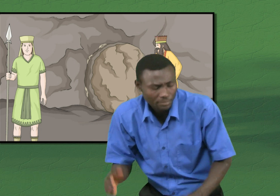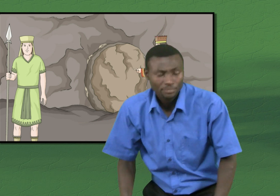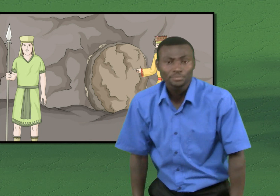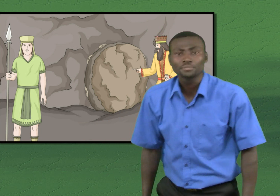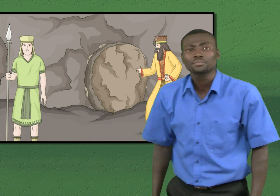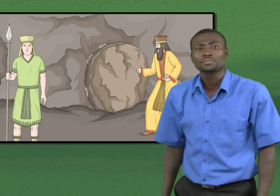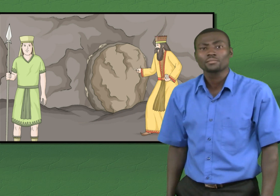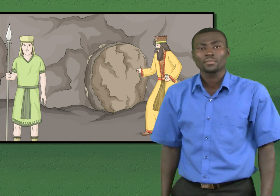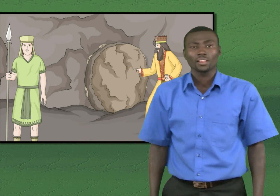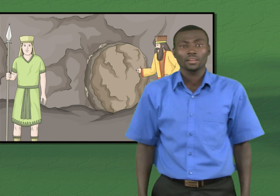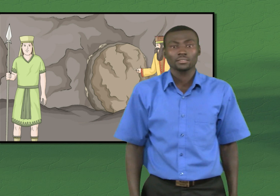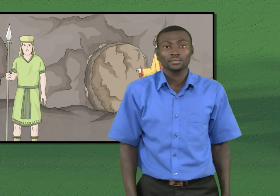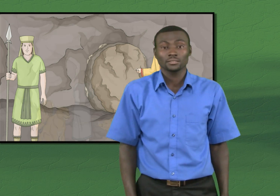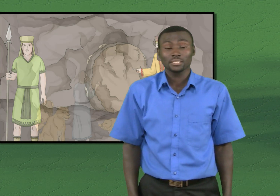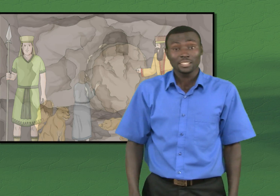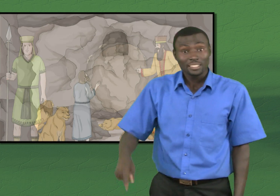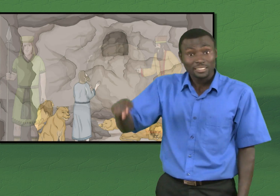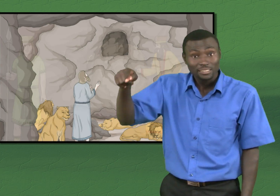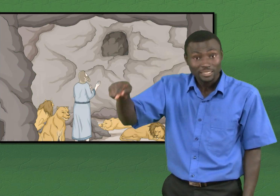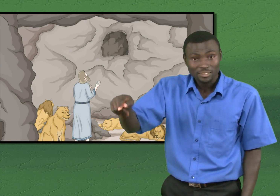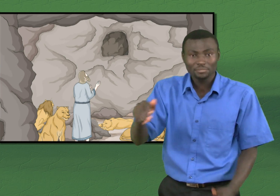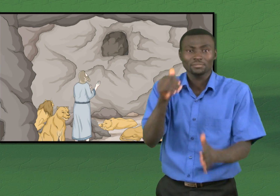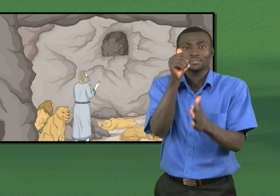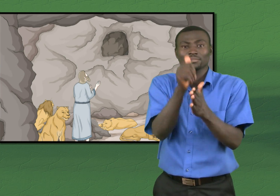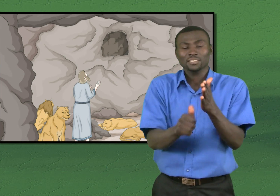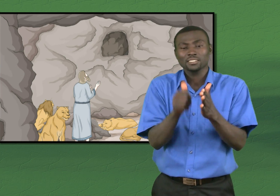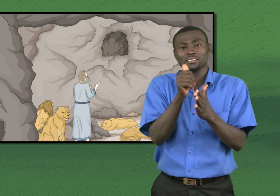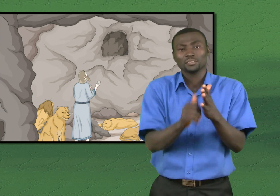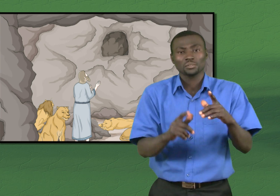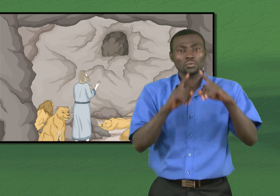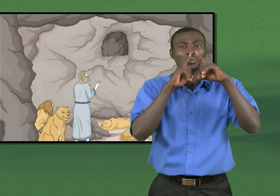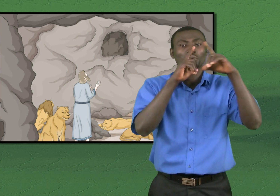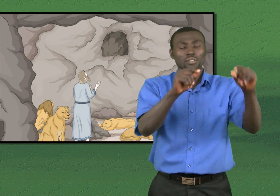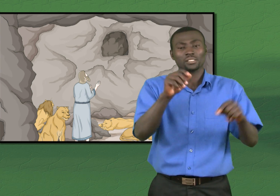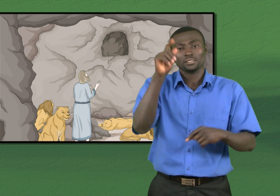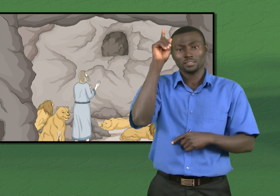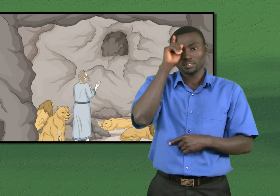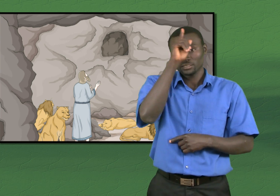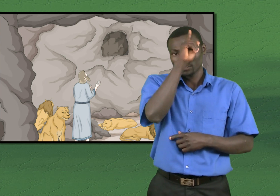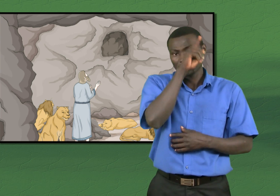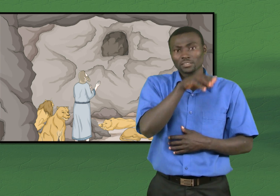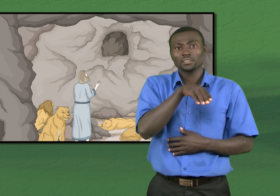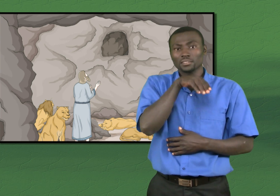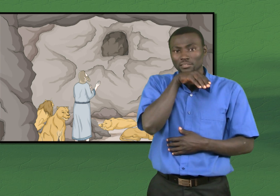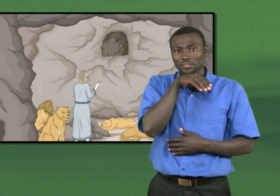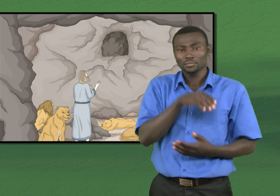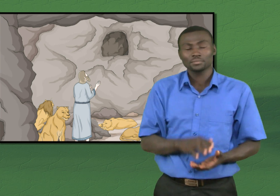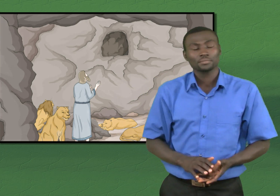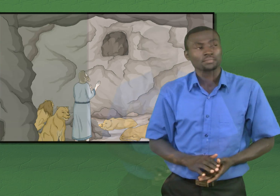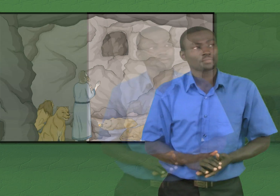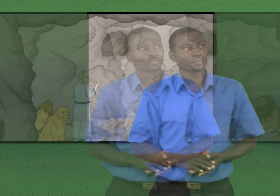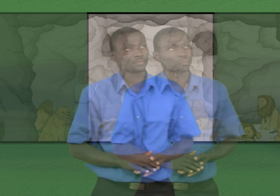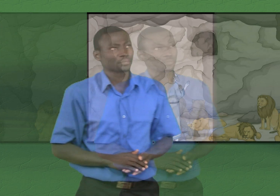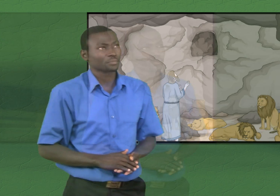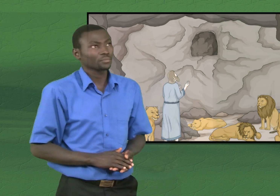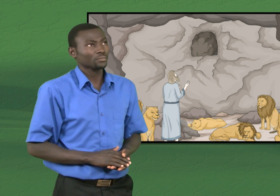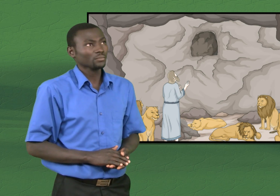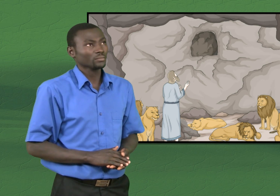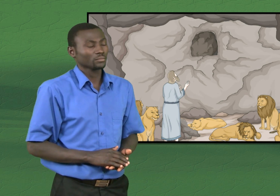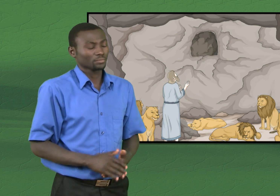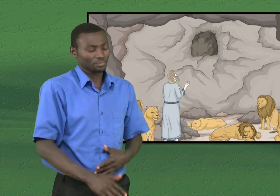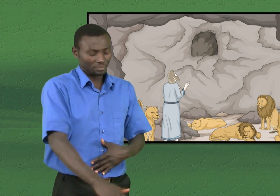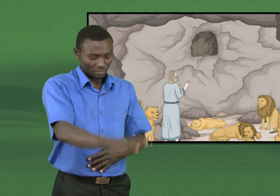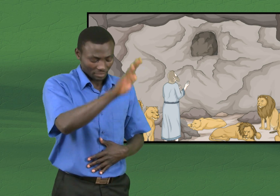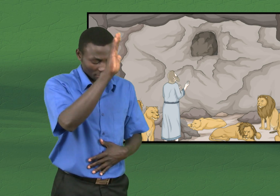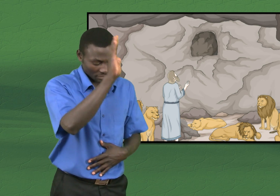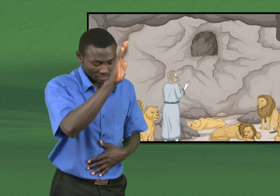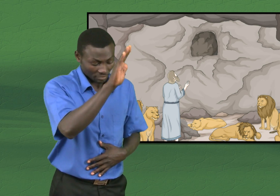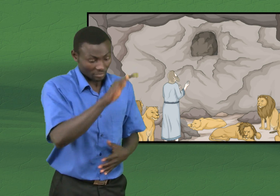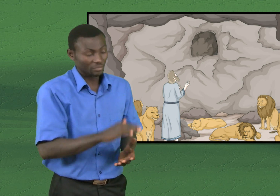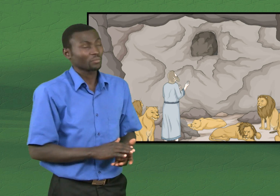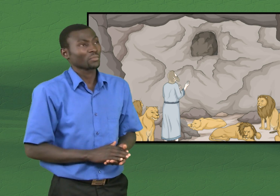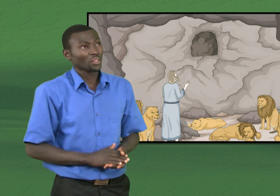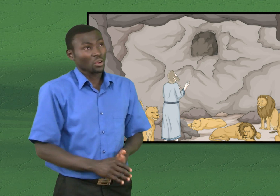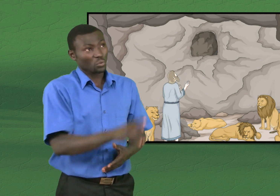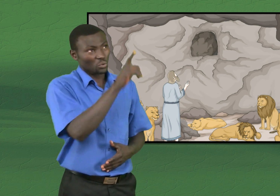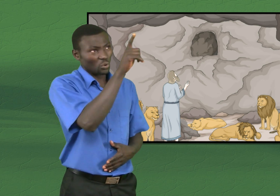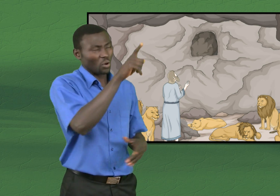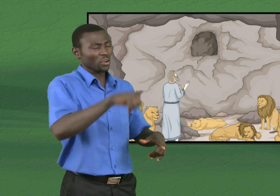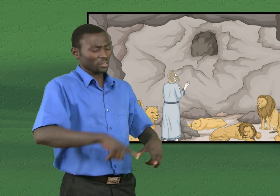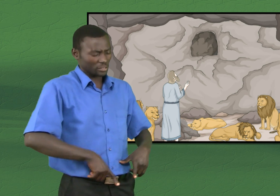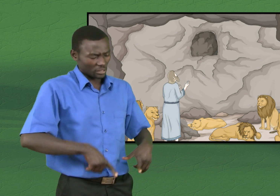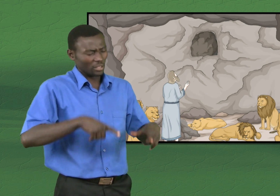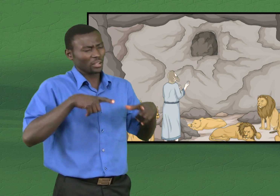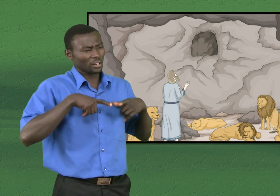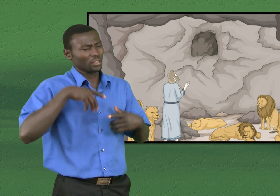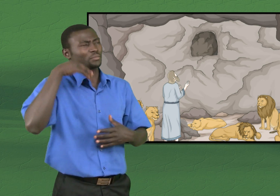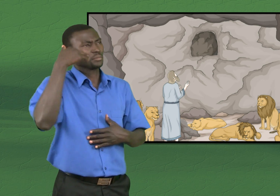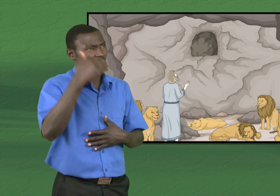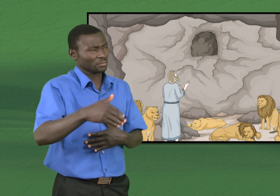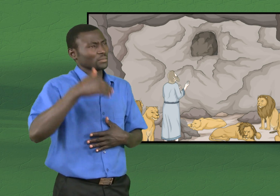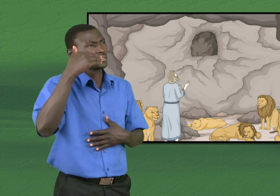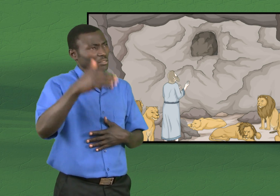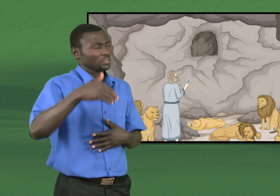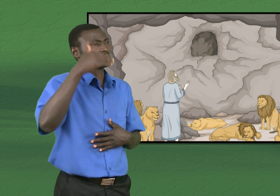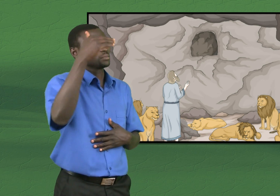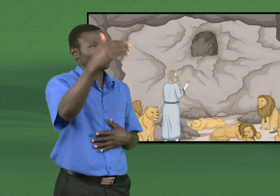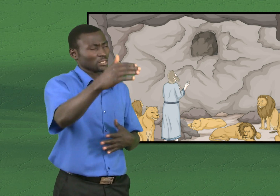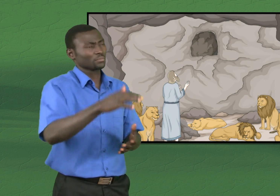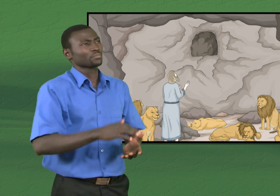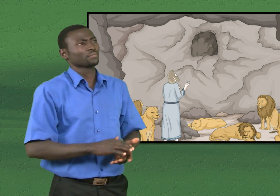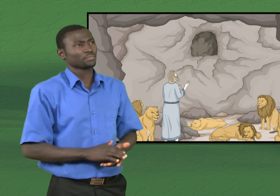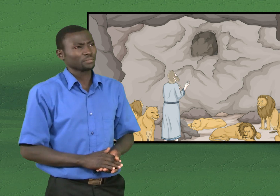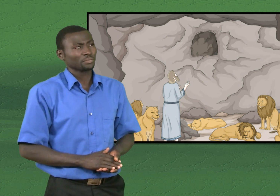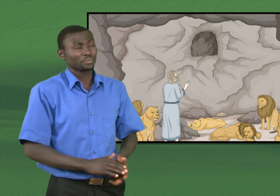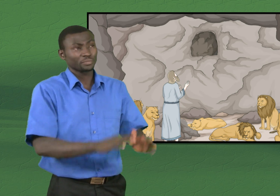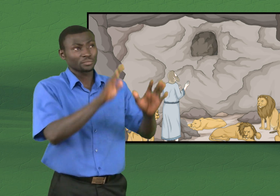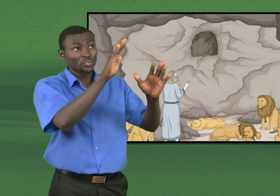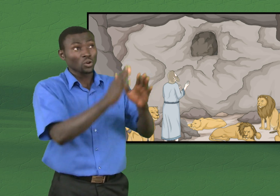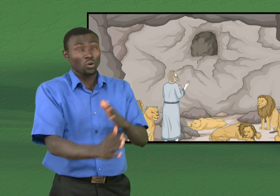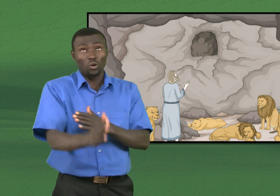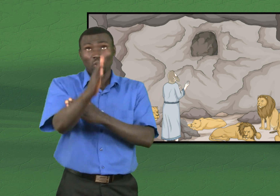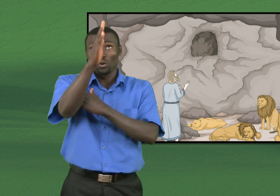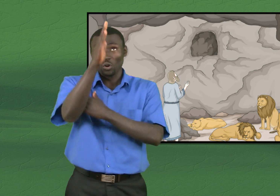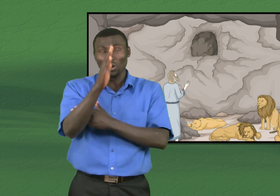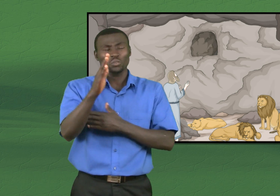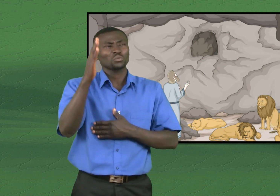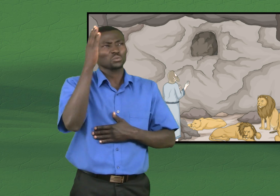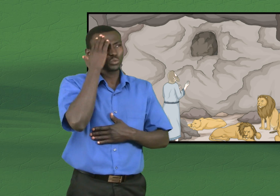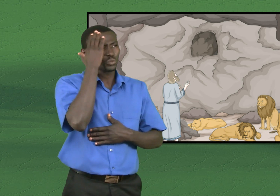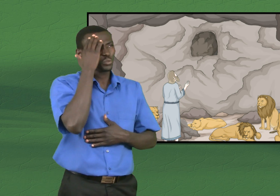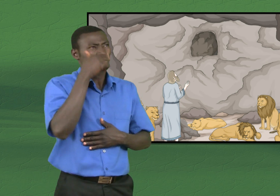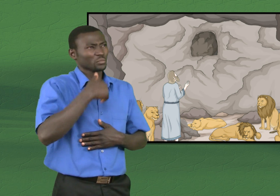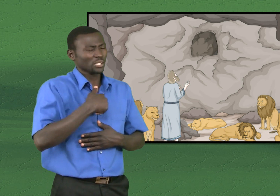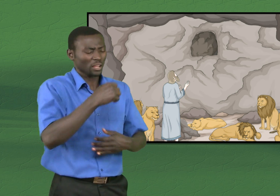Then Daniel replied, “O king, may you live forever!